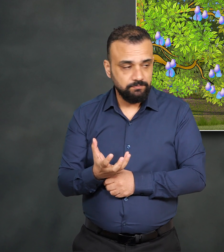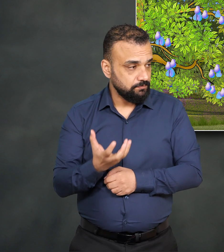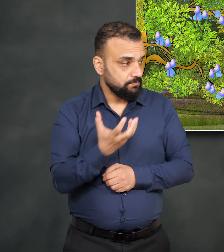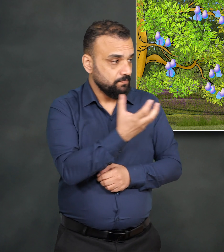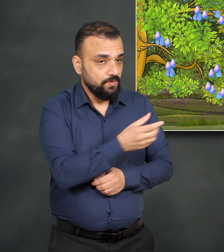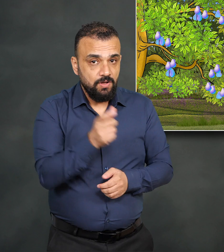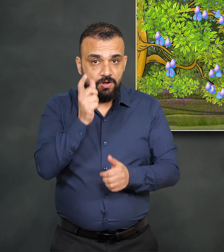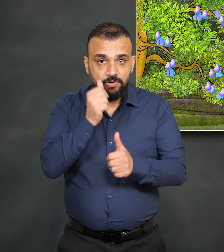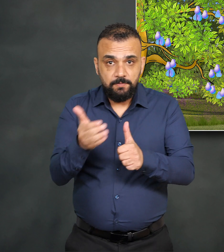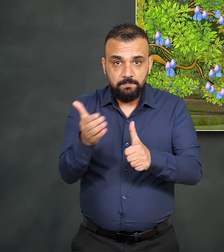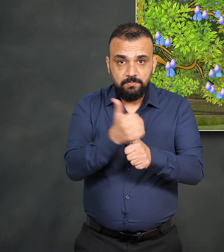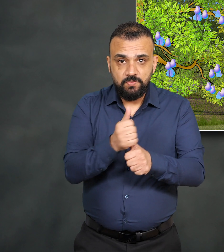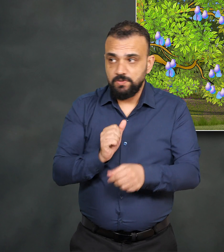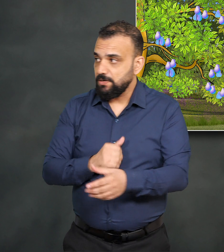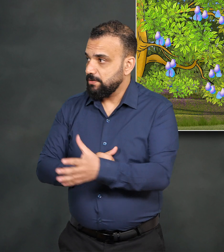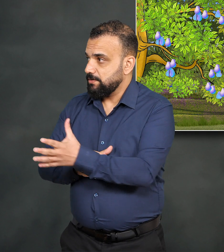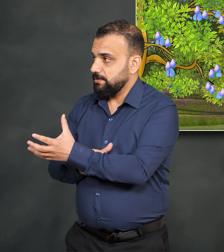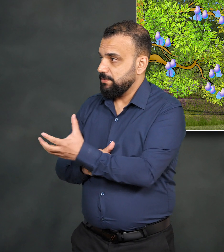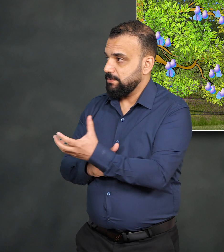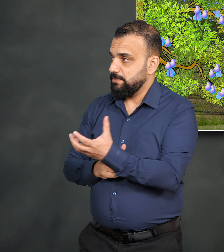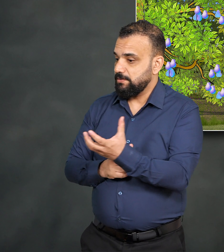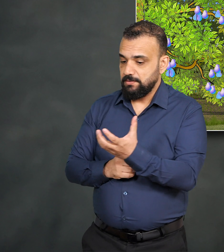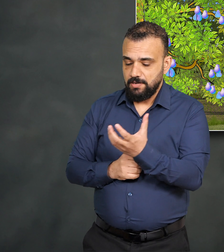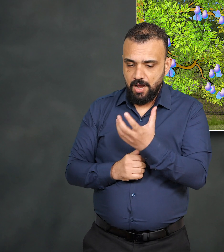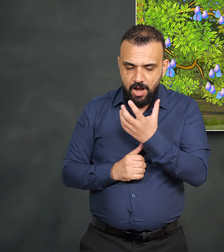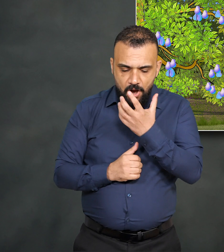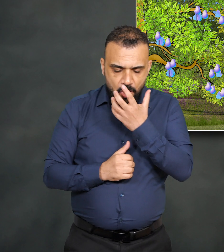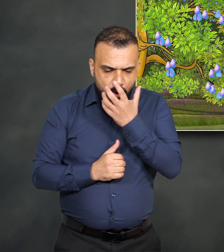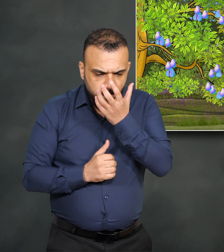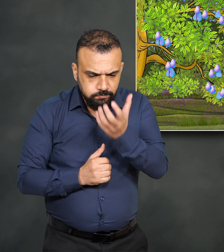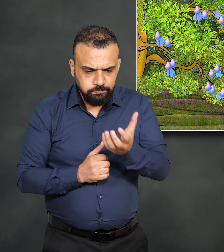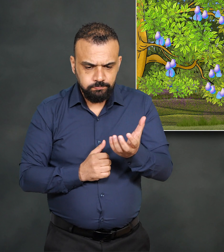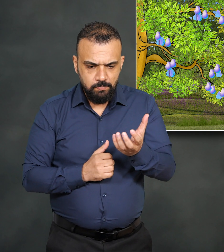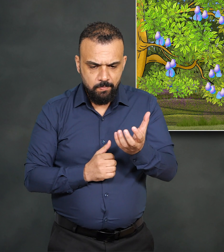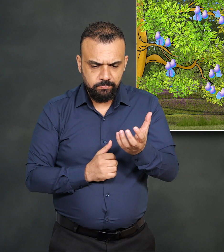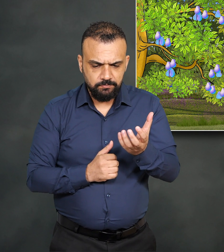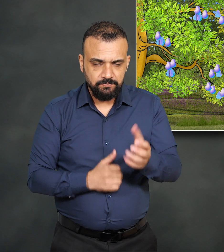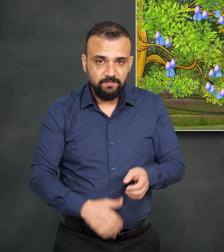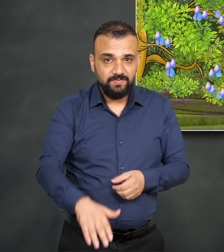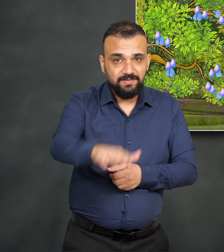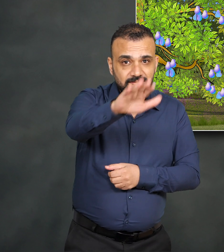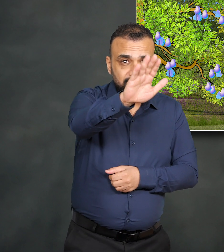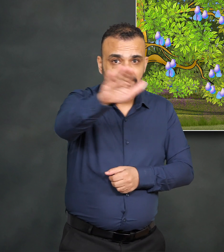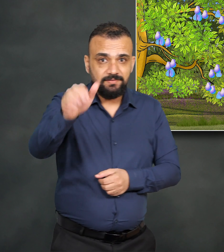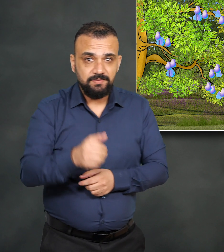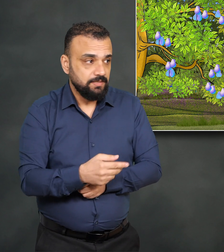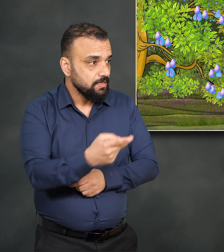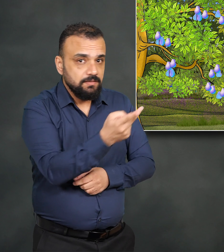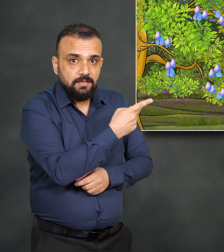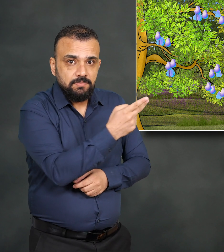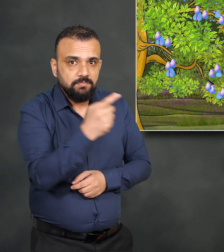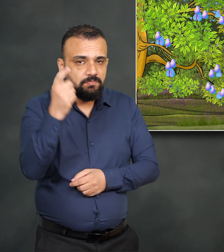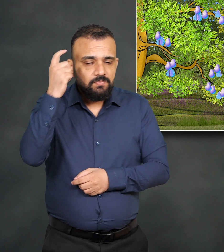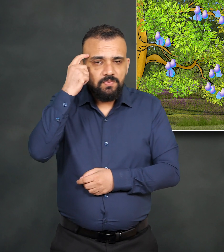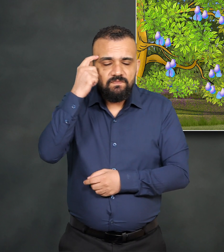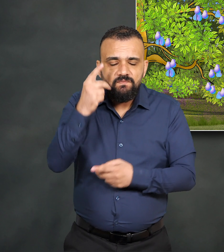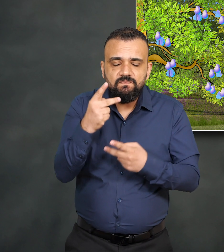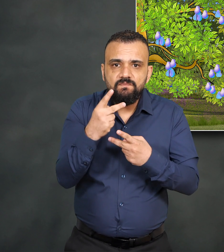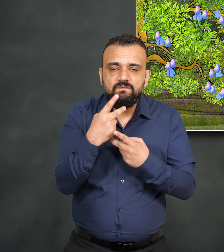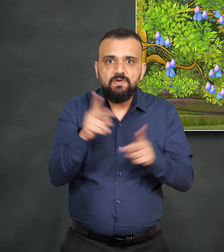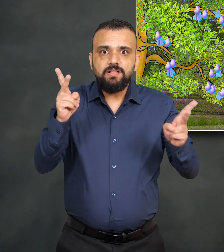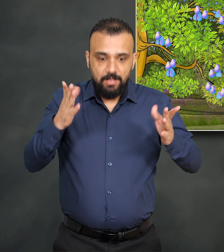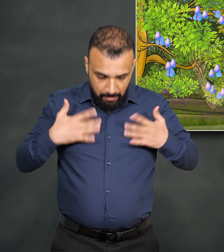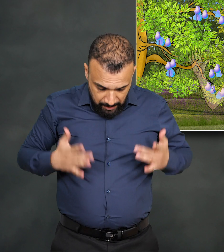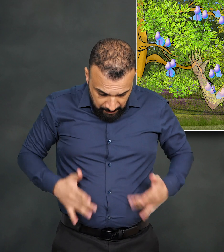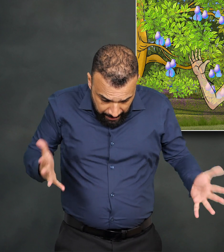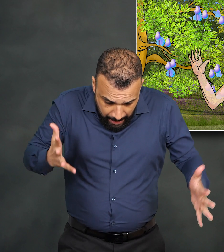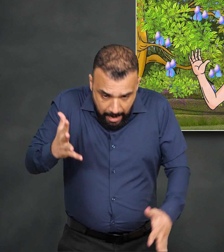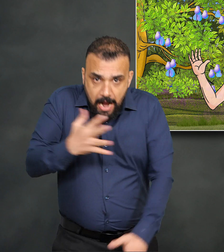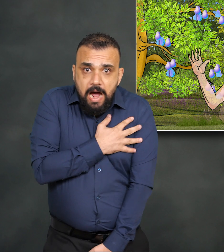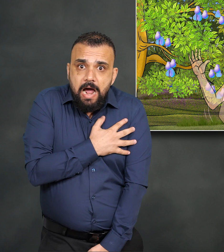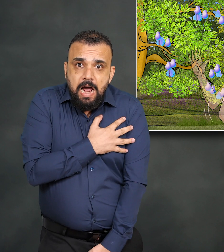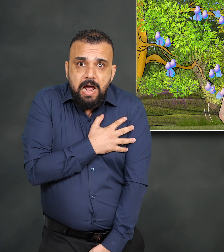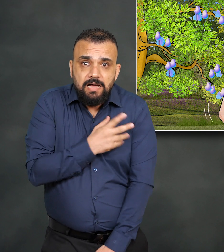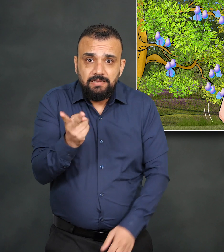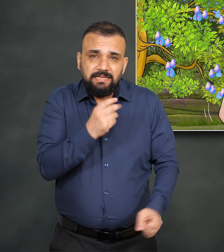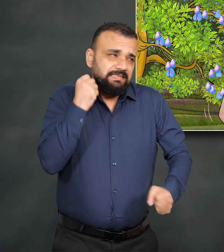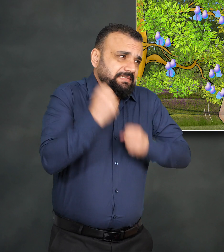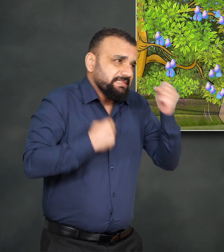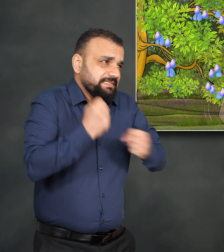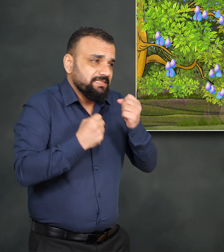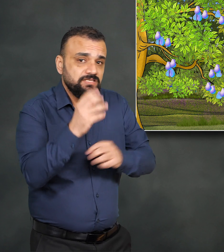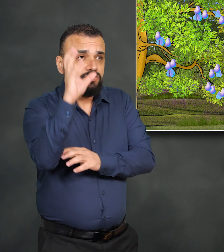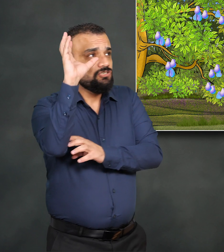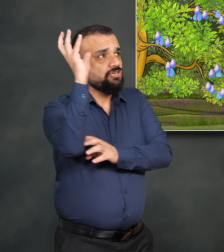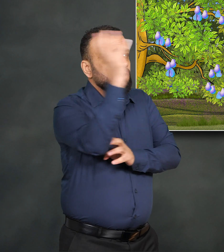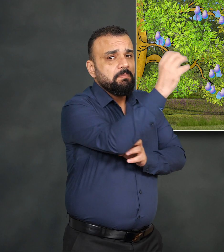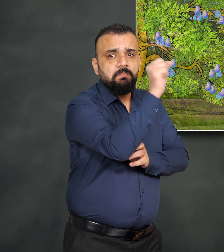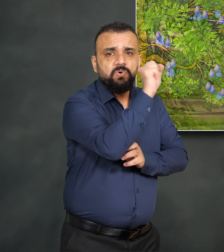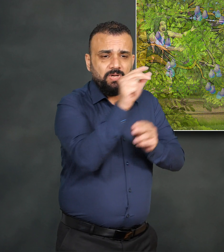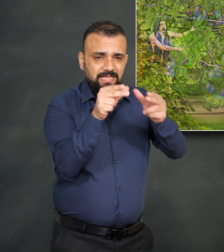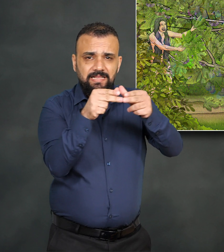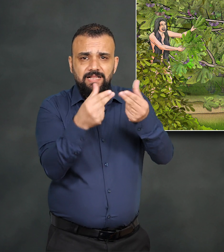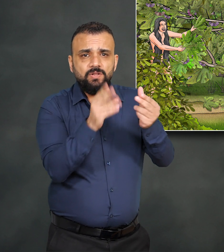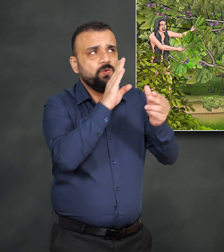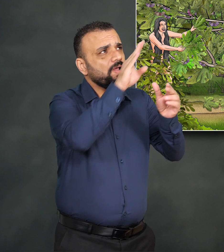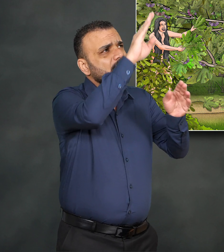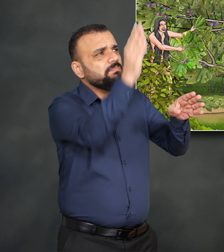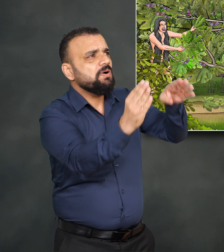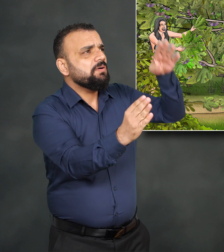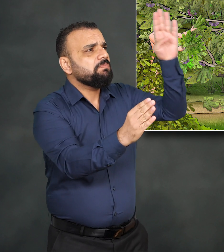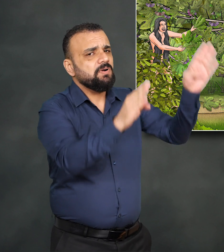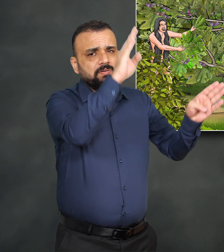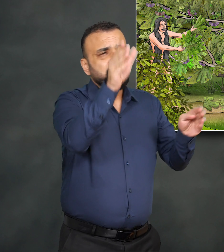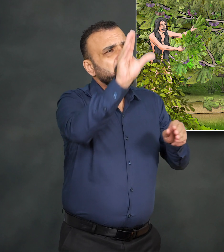She also gave some to her husband who was with her, and he ate it. And the eyes of both of them were opened, and they knew that they were naked;